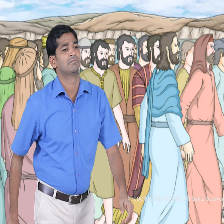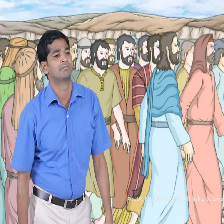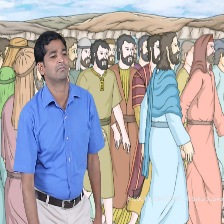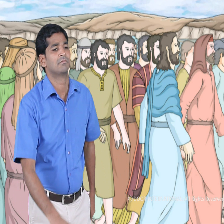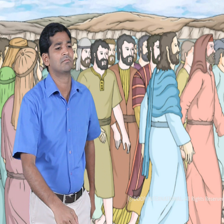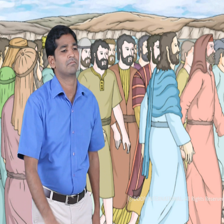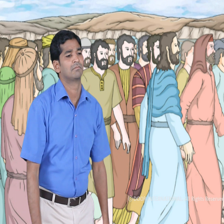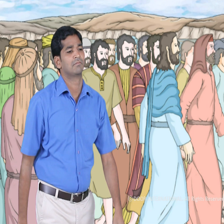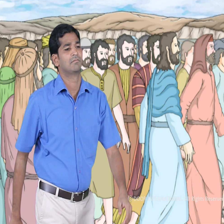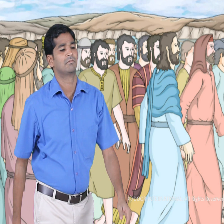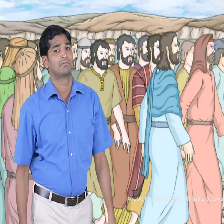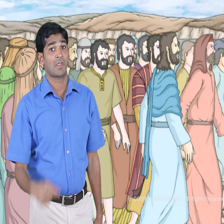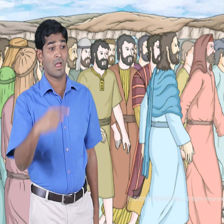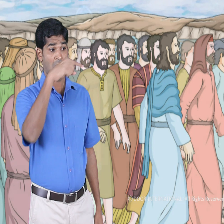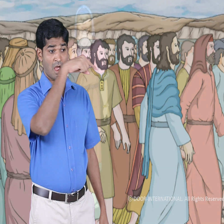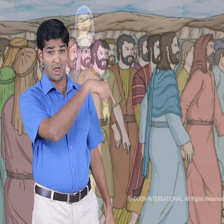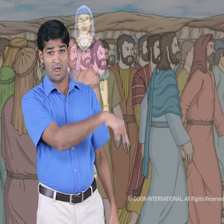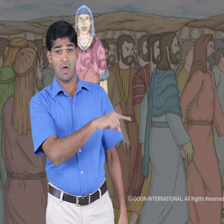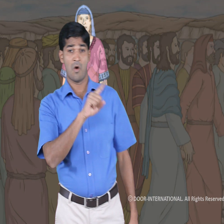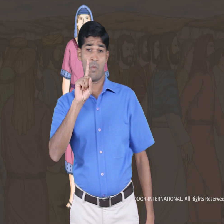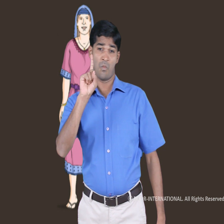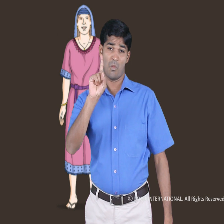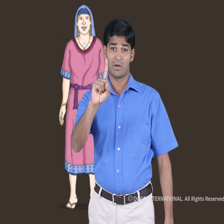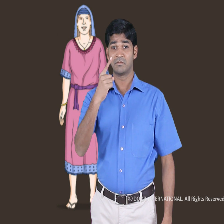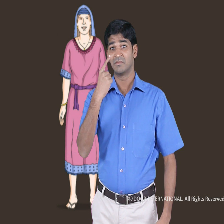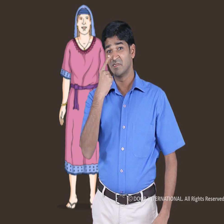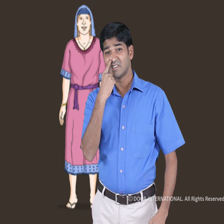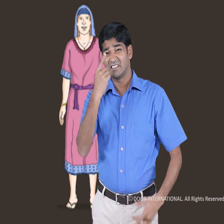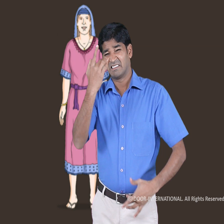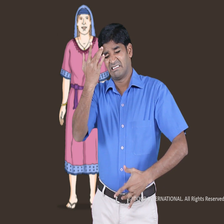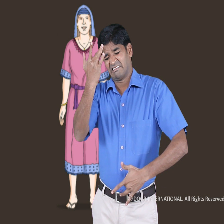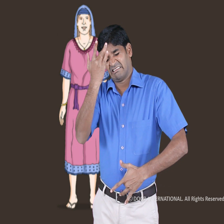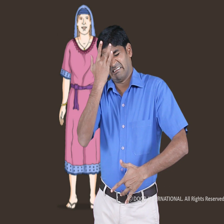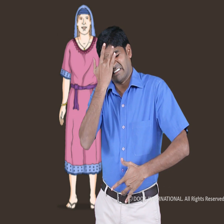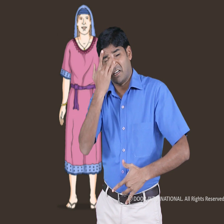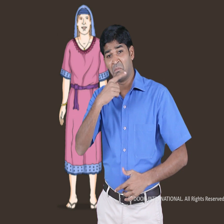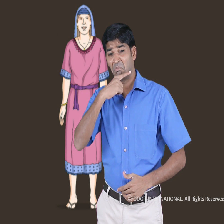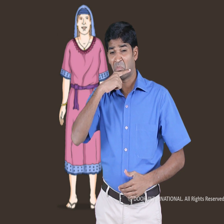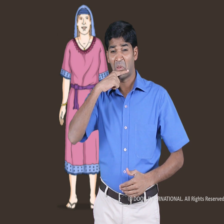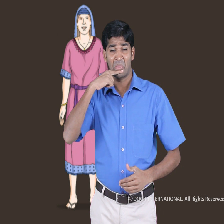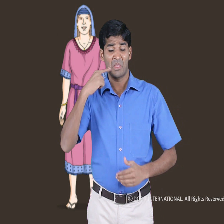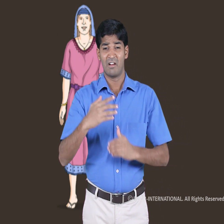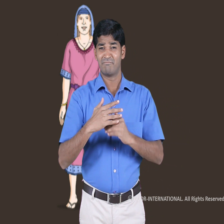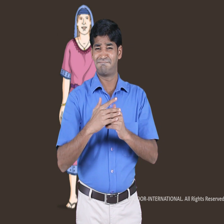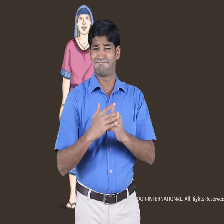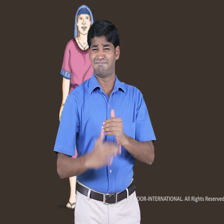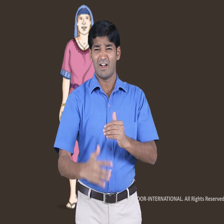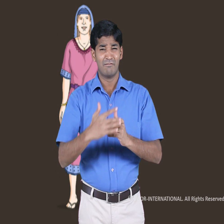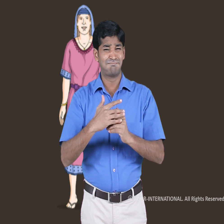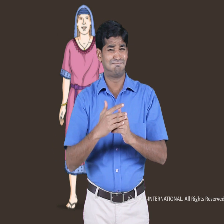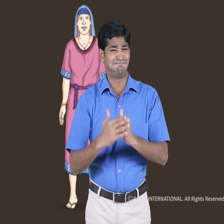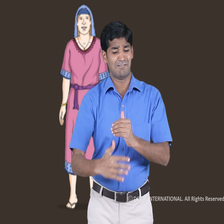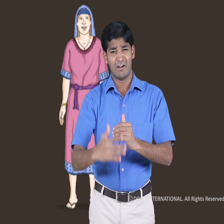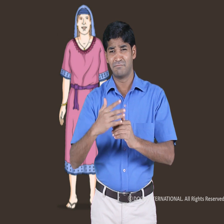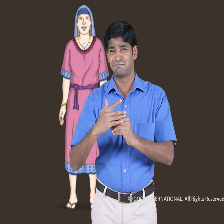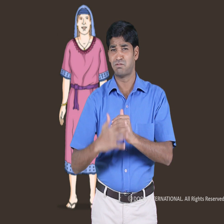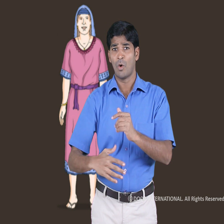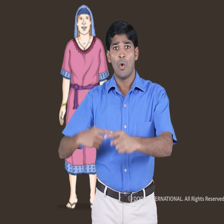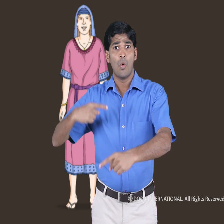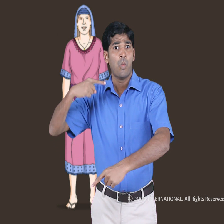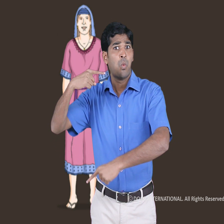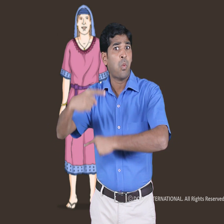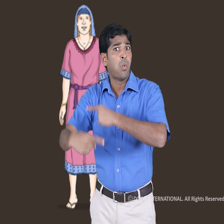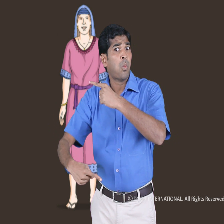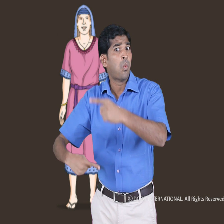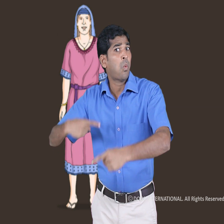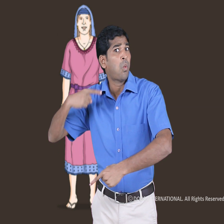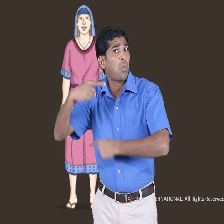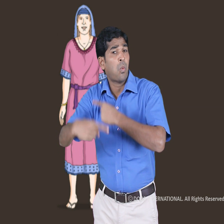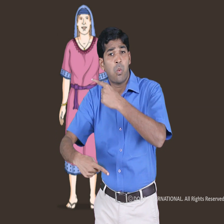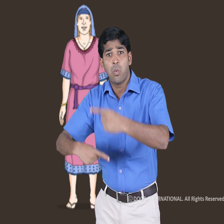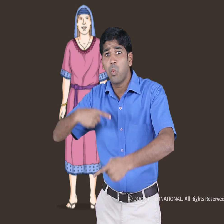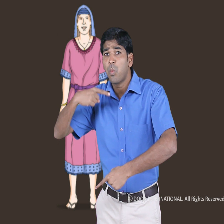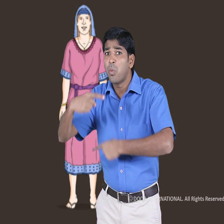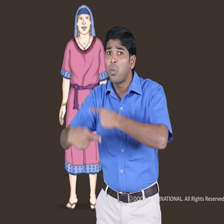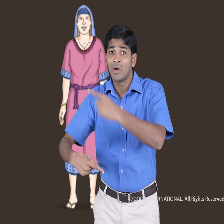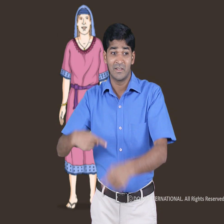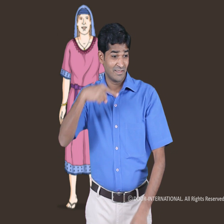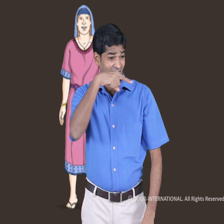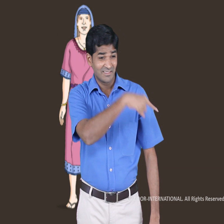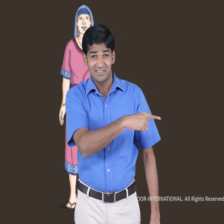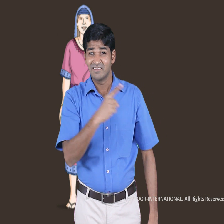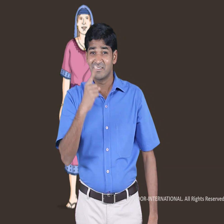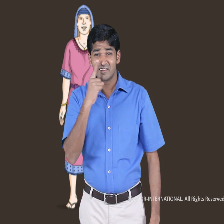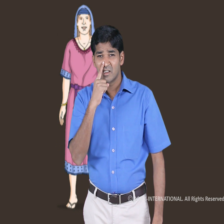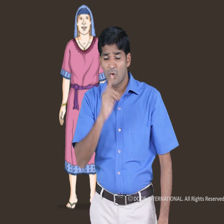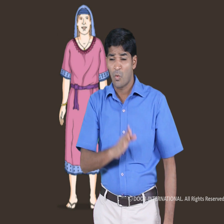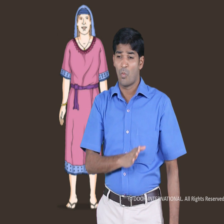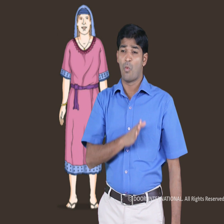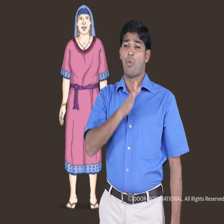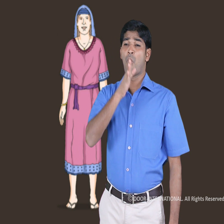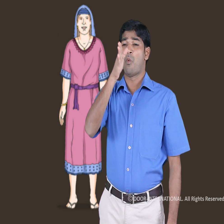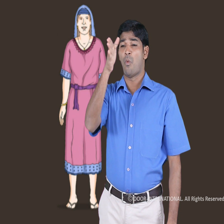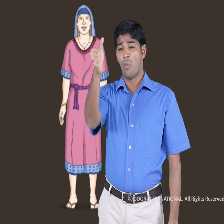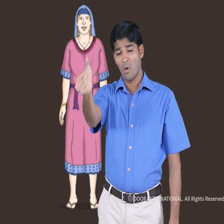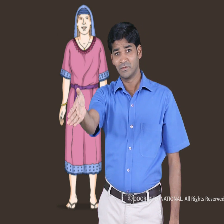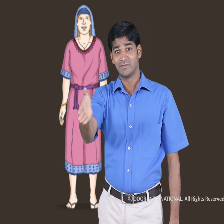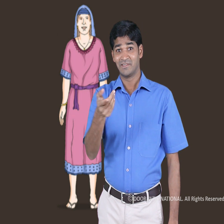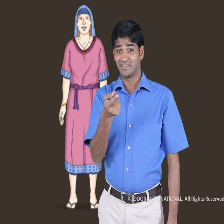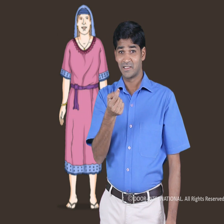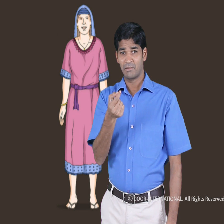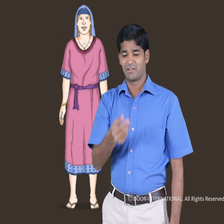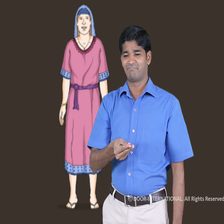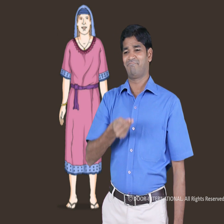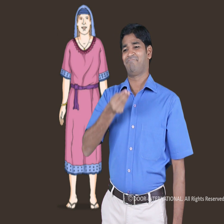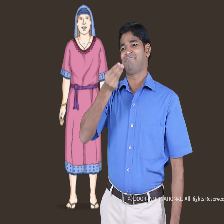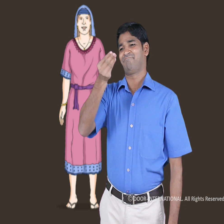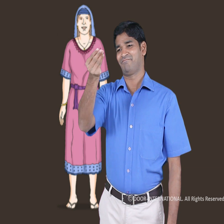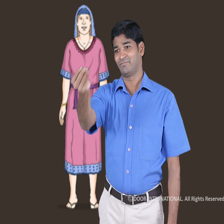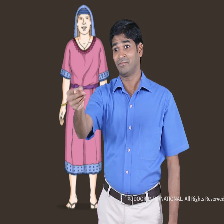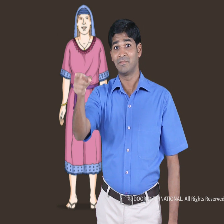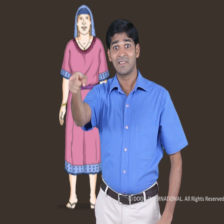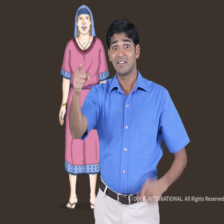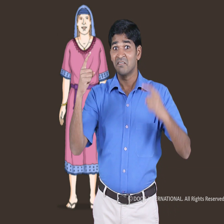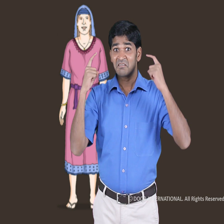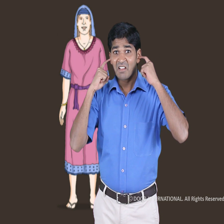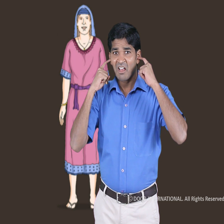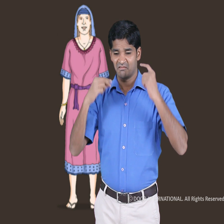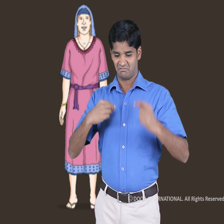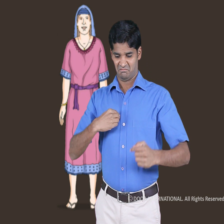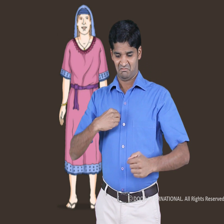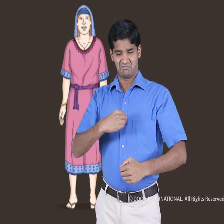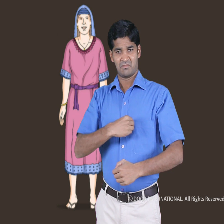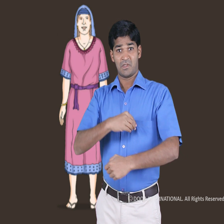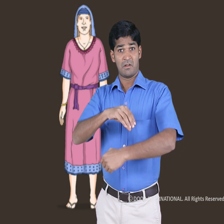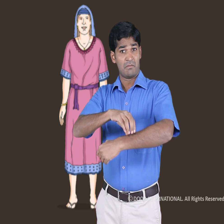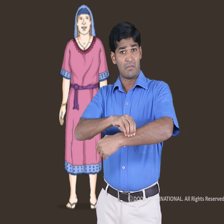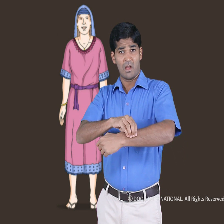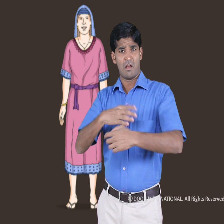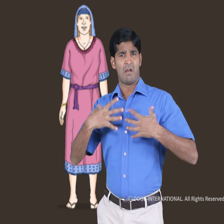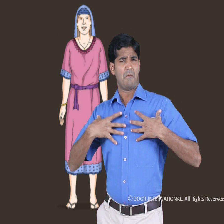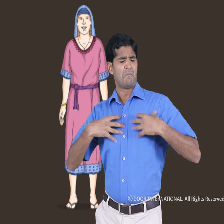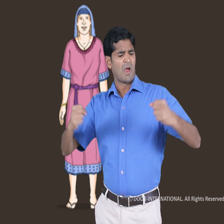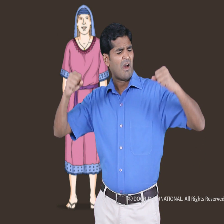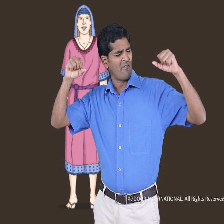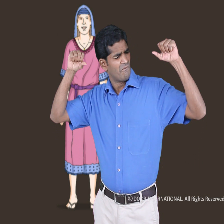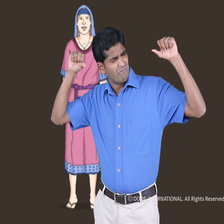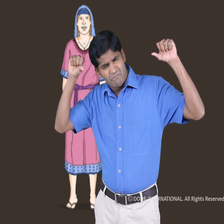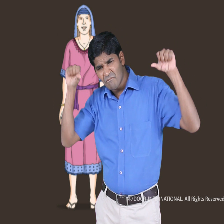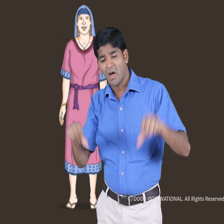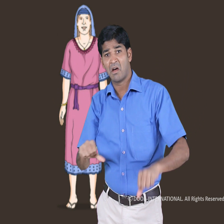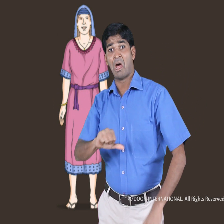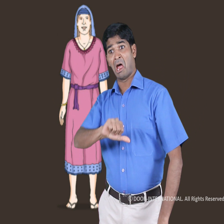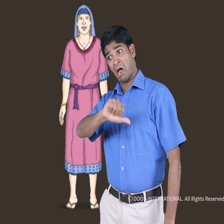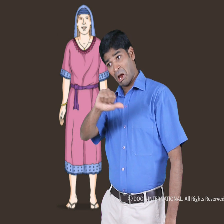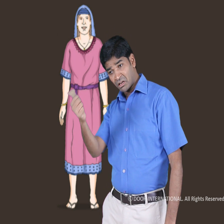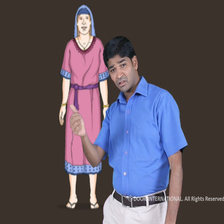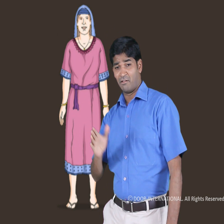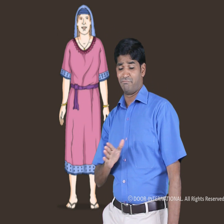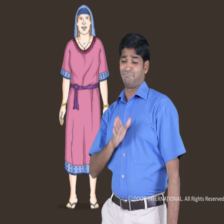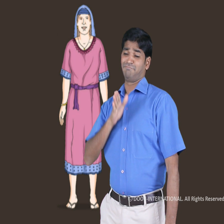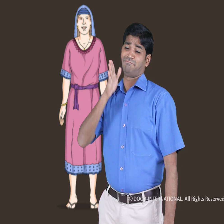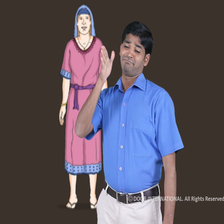And a woman was there who had suffered from bleeding for twelve years.